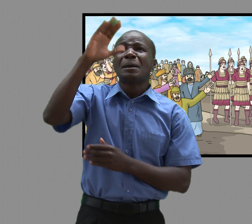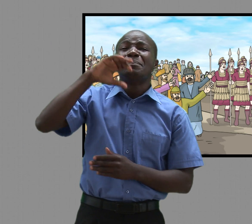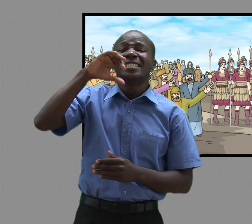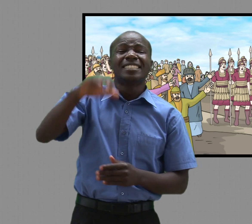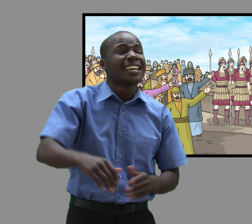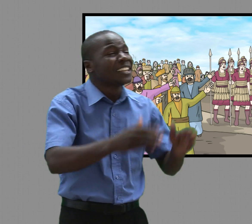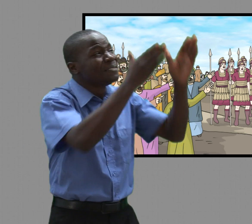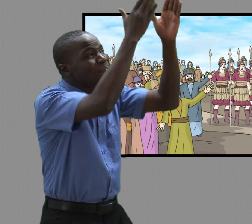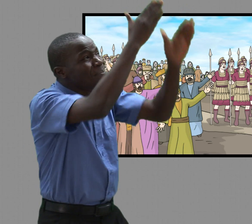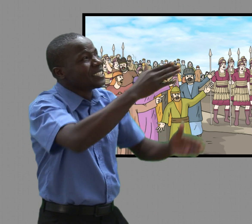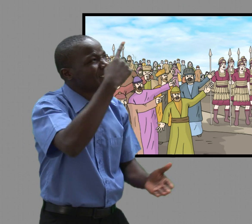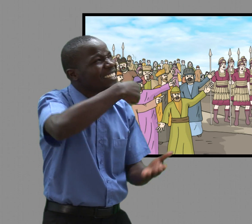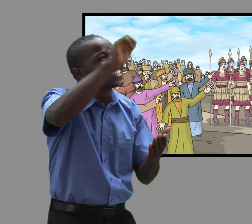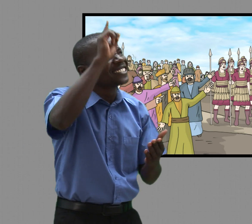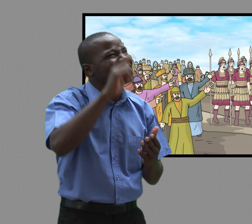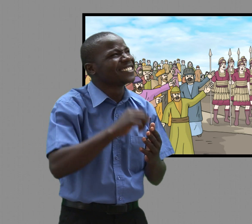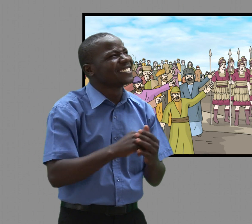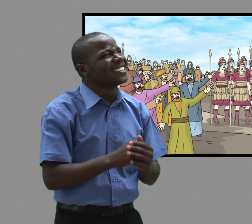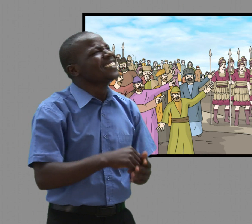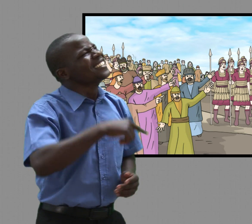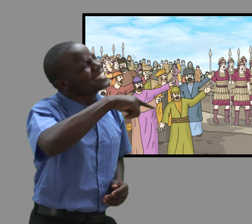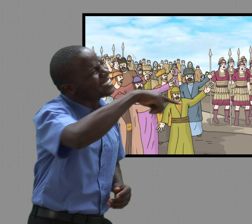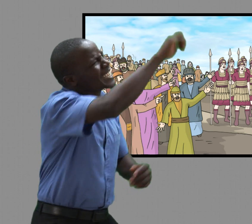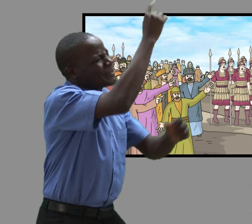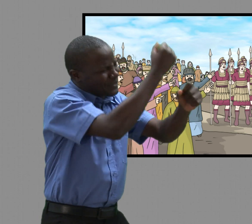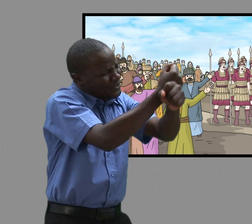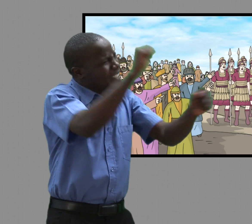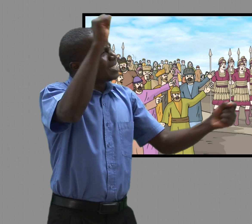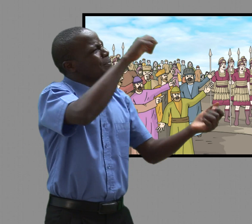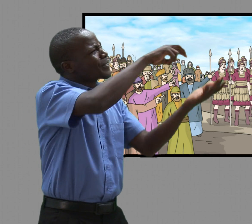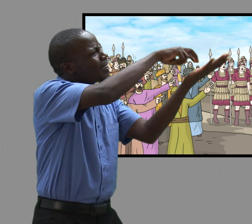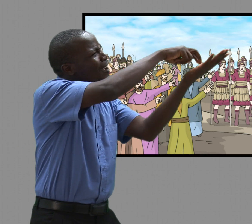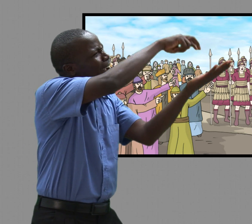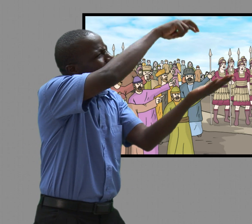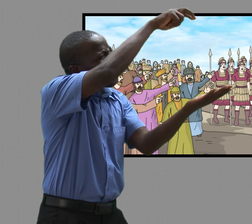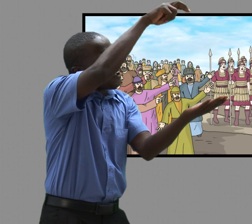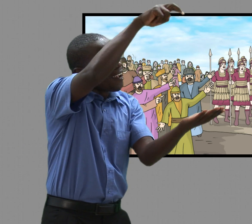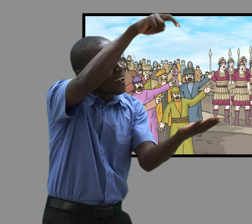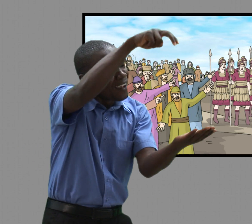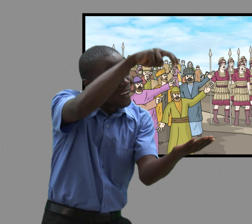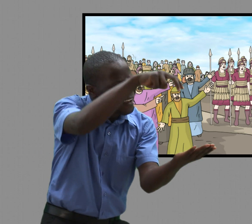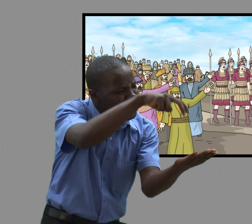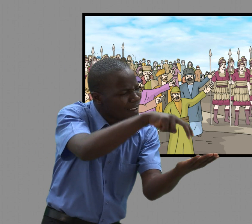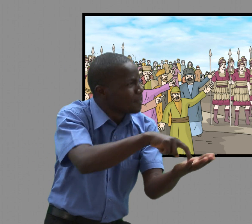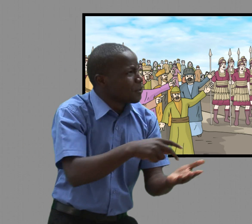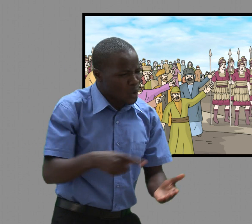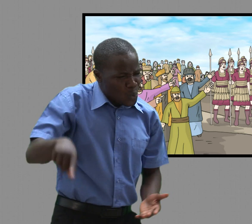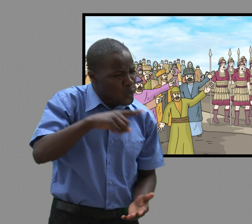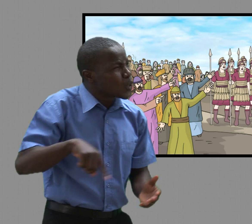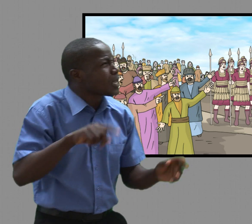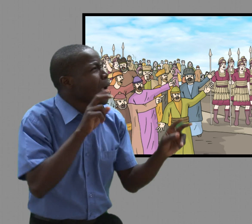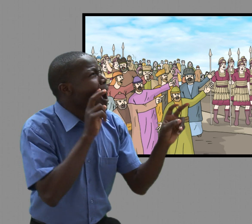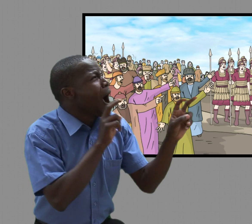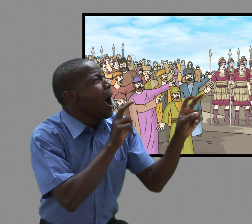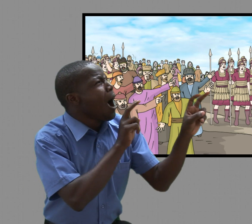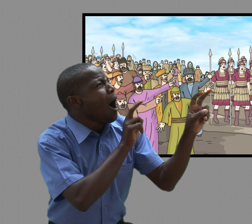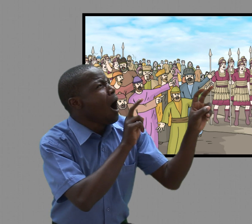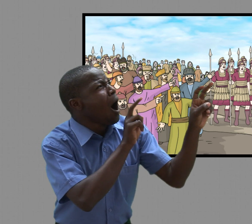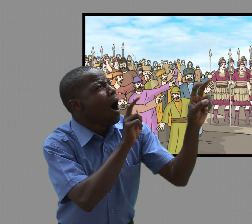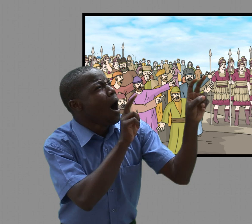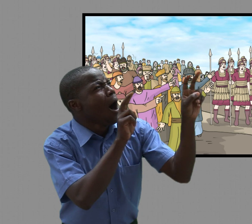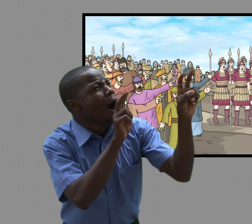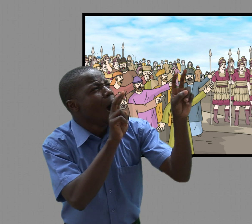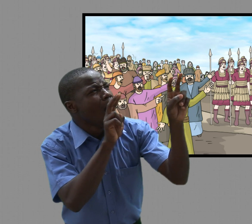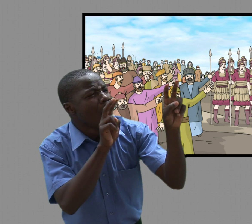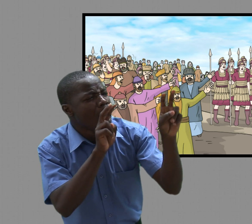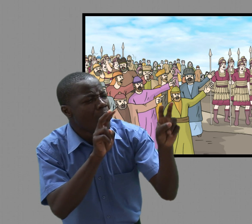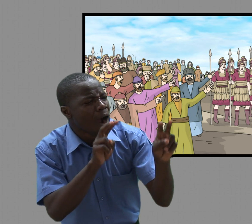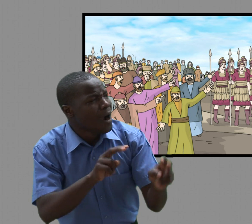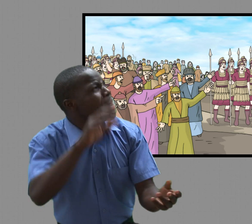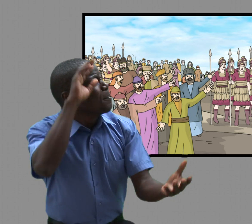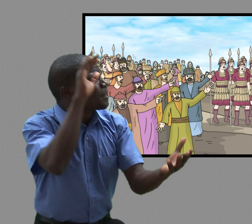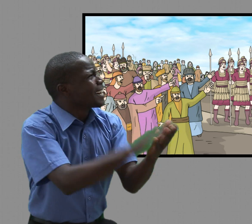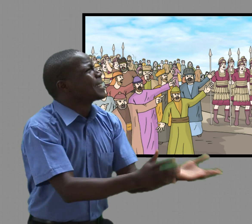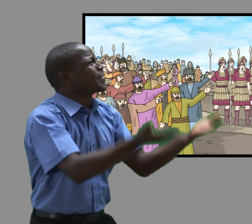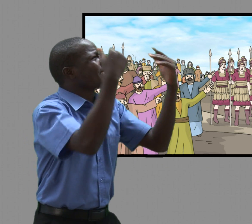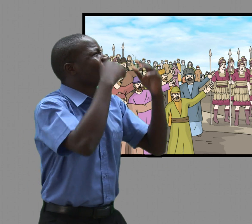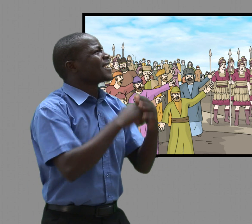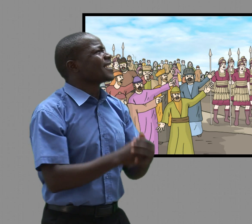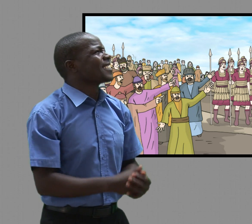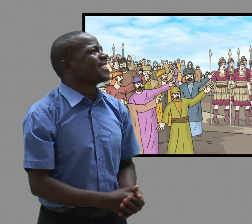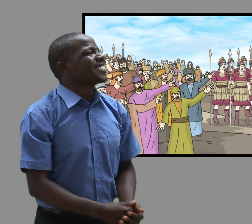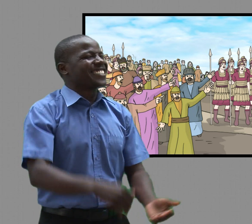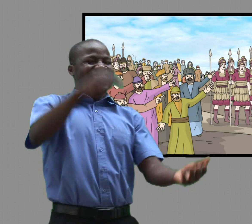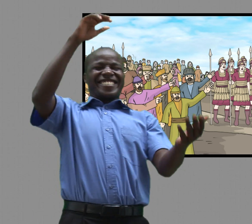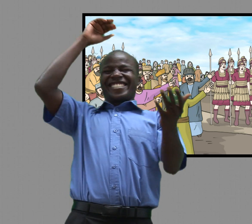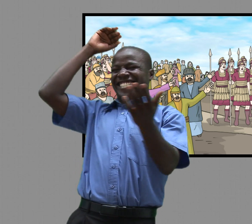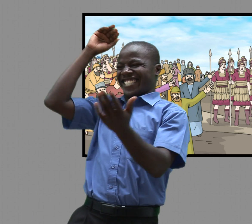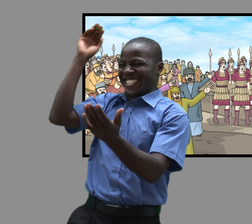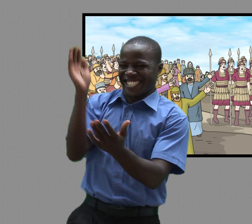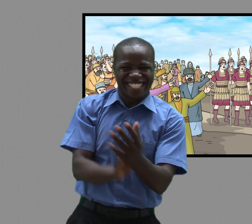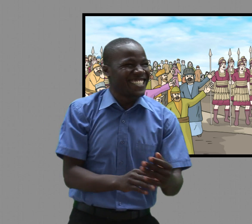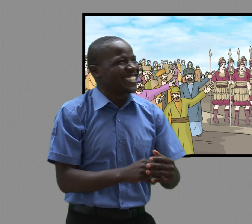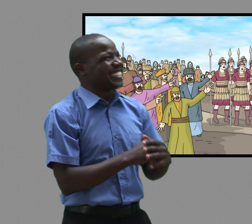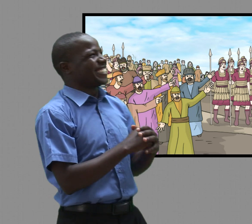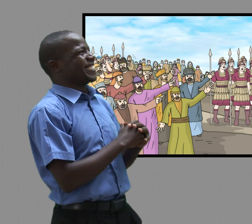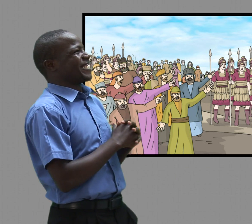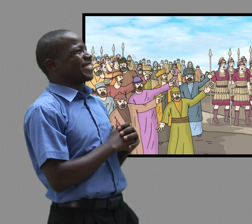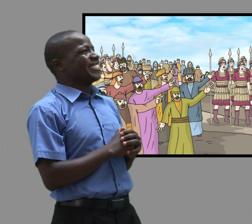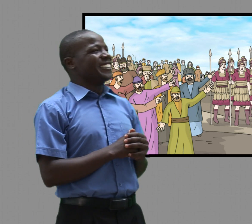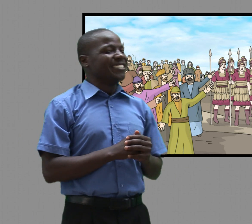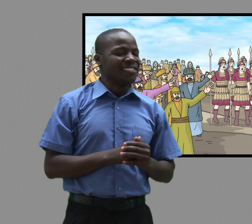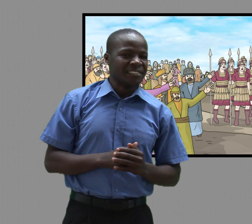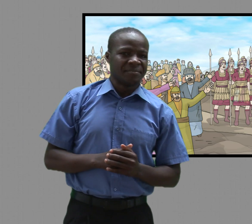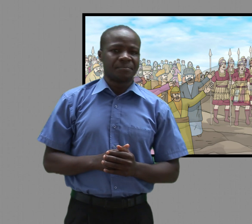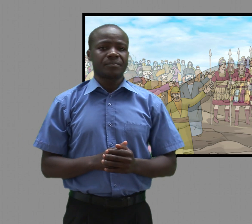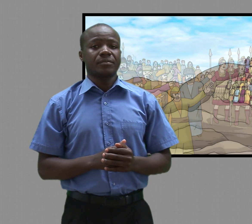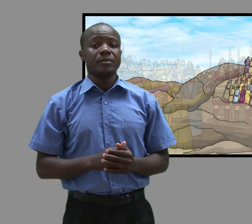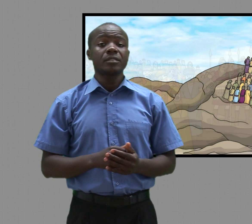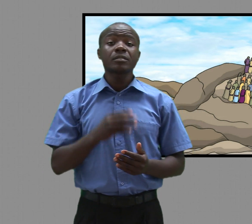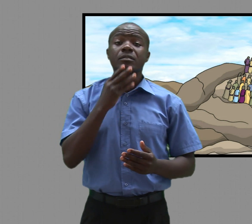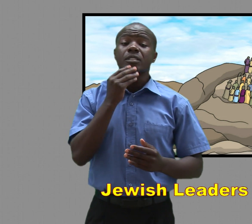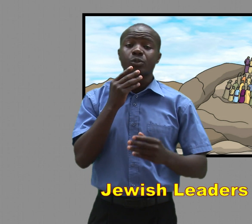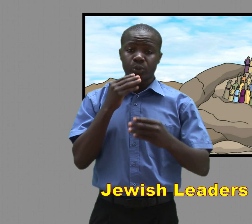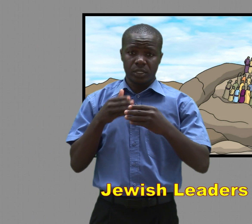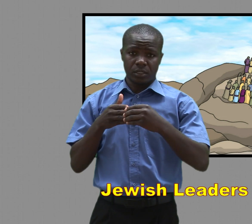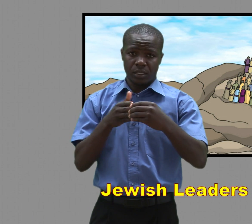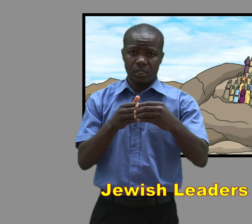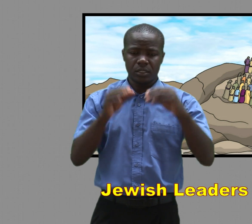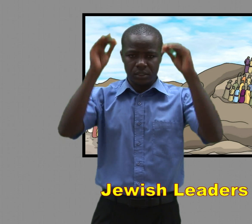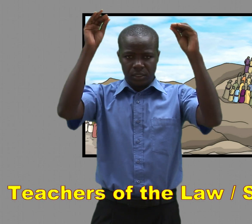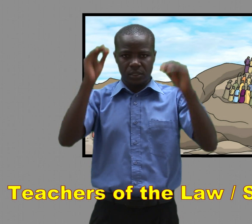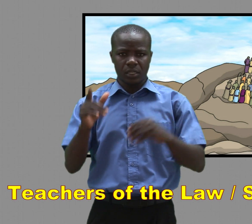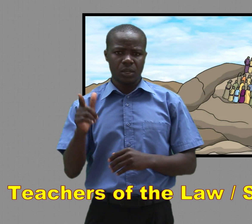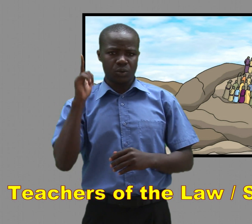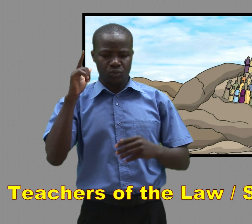If You are the Son of God, come down from the cross!”